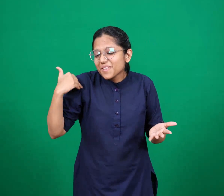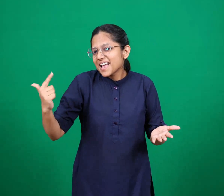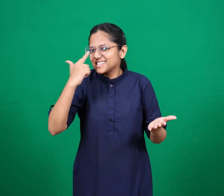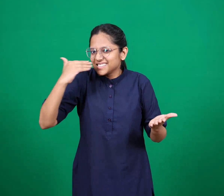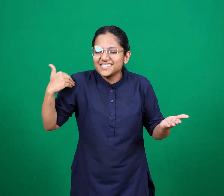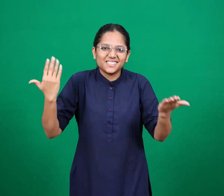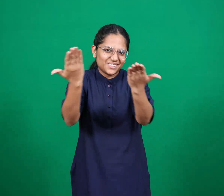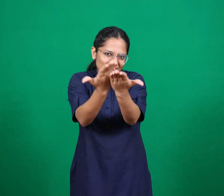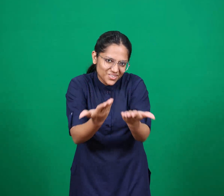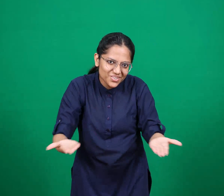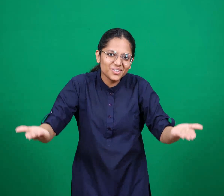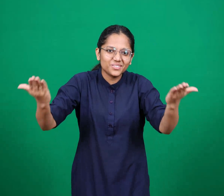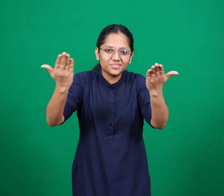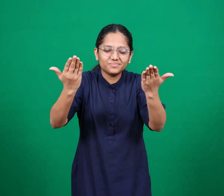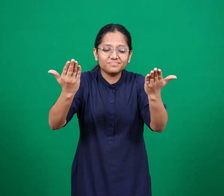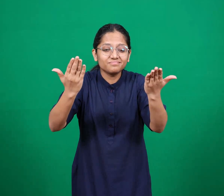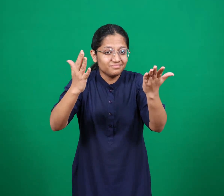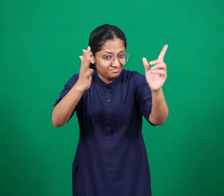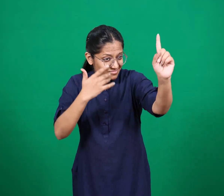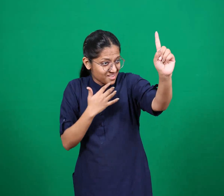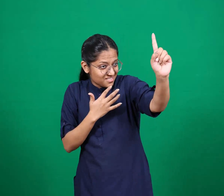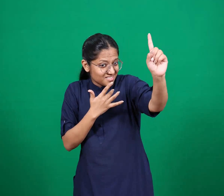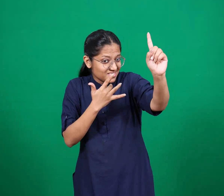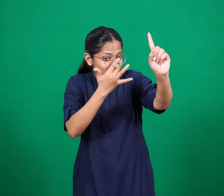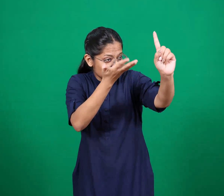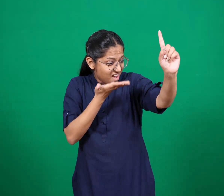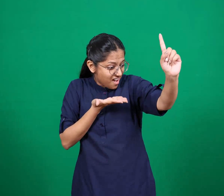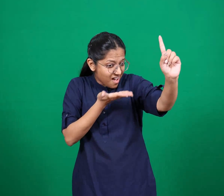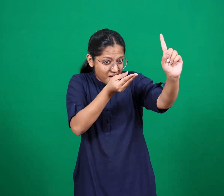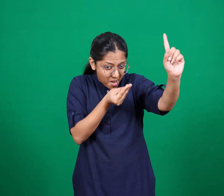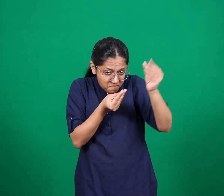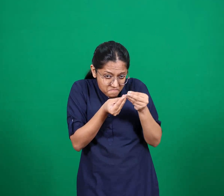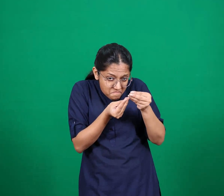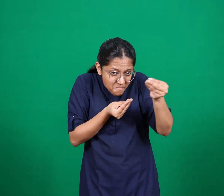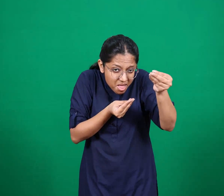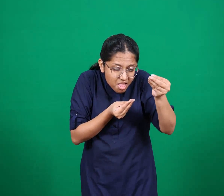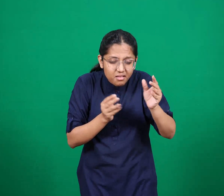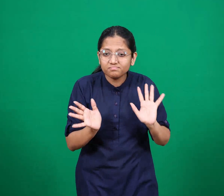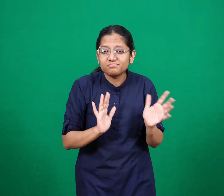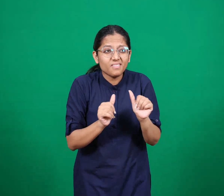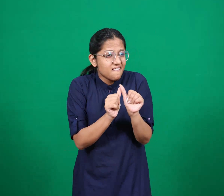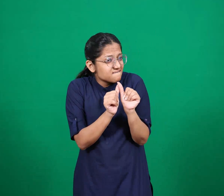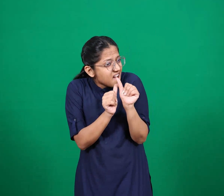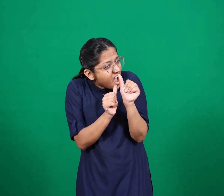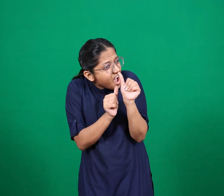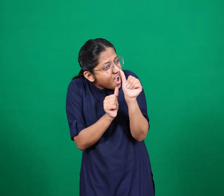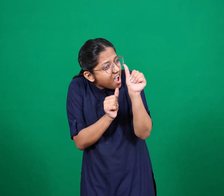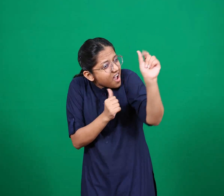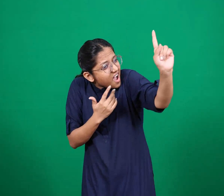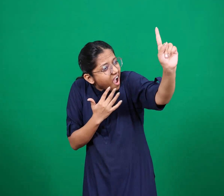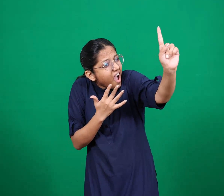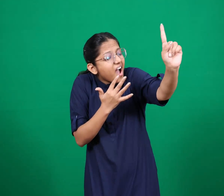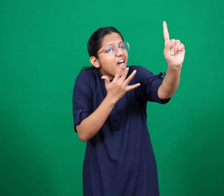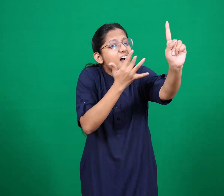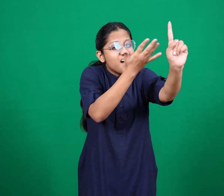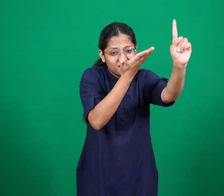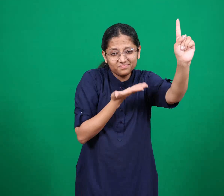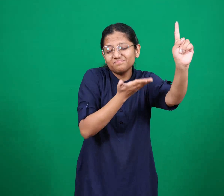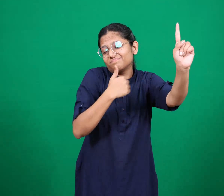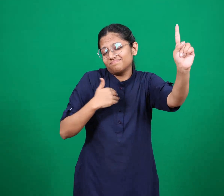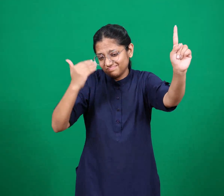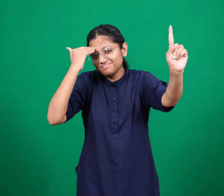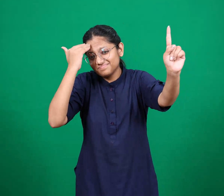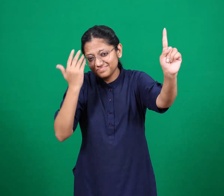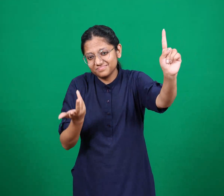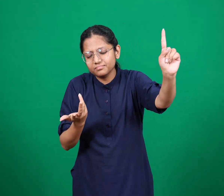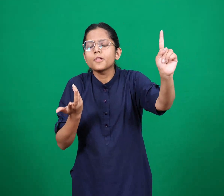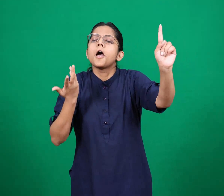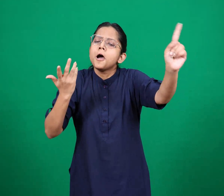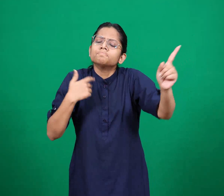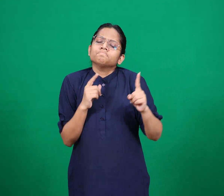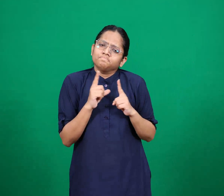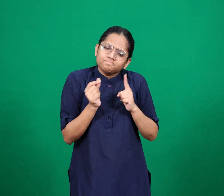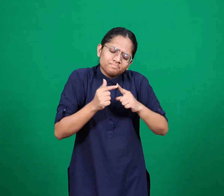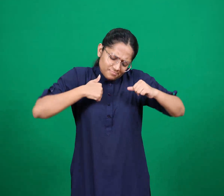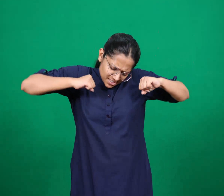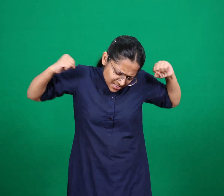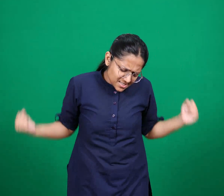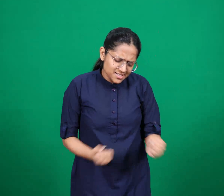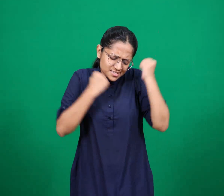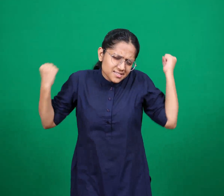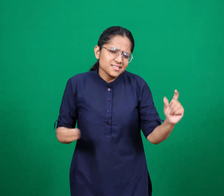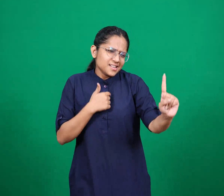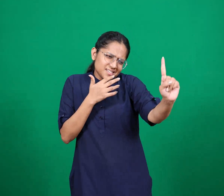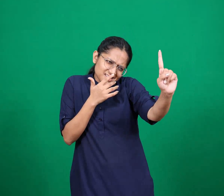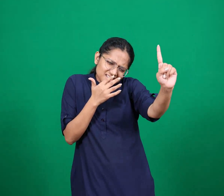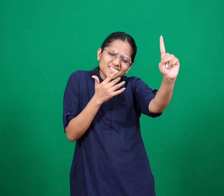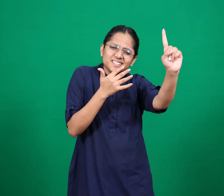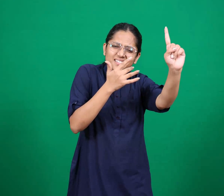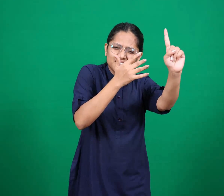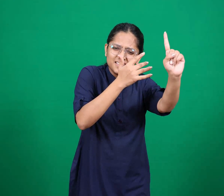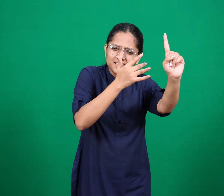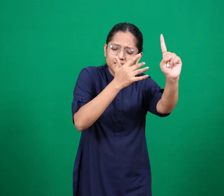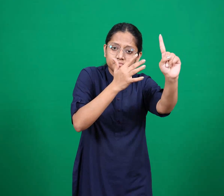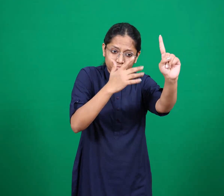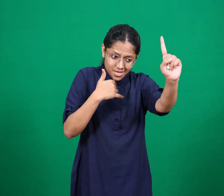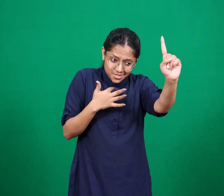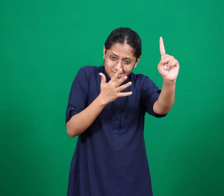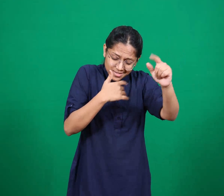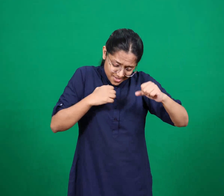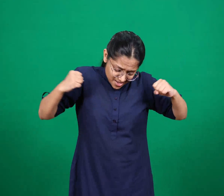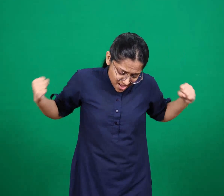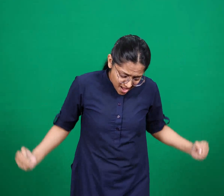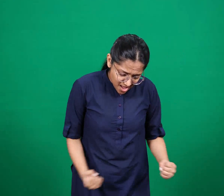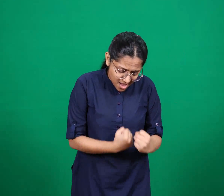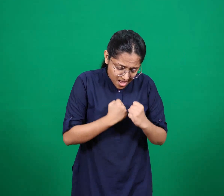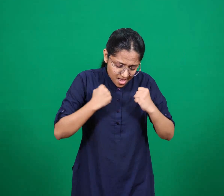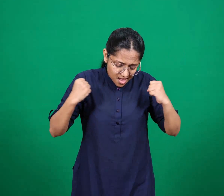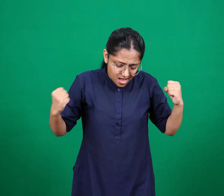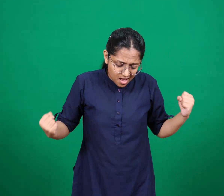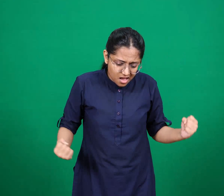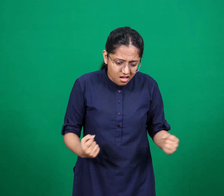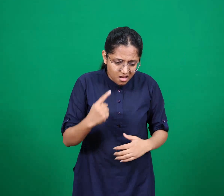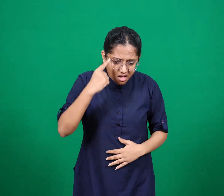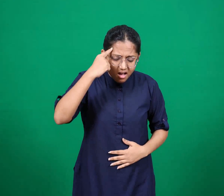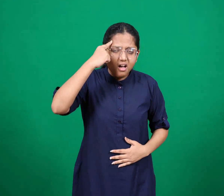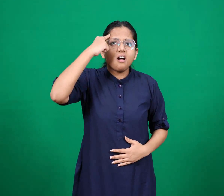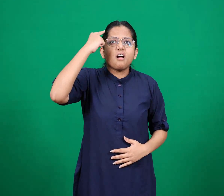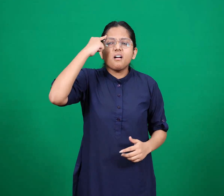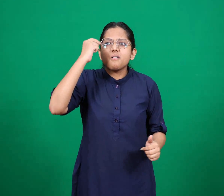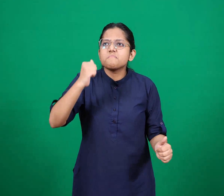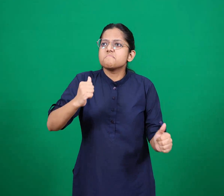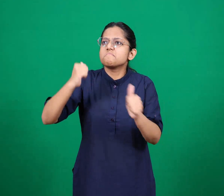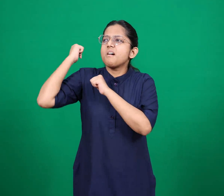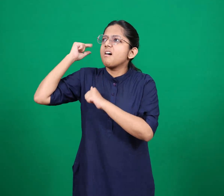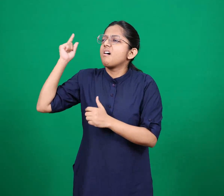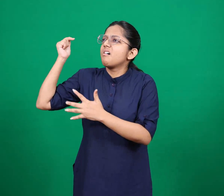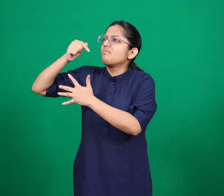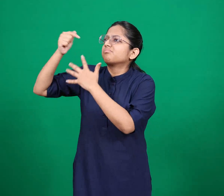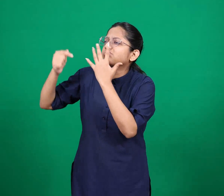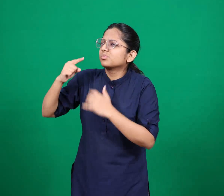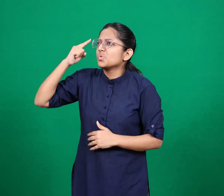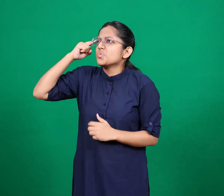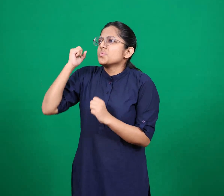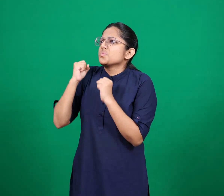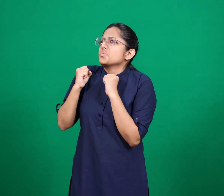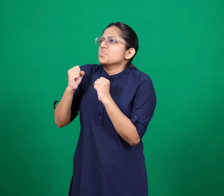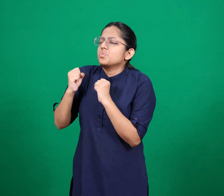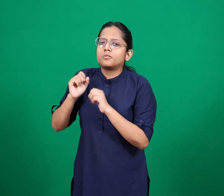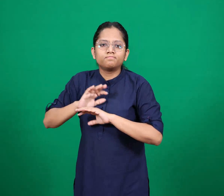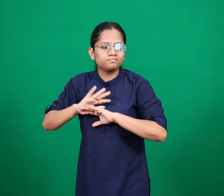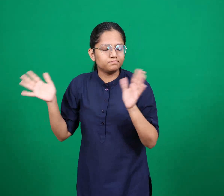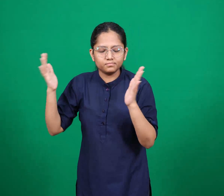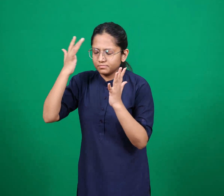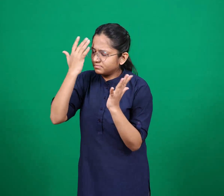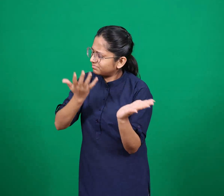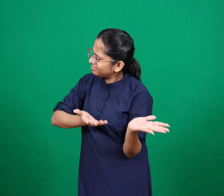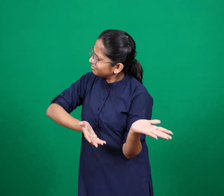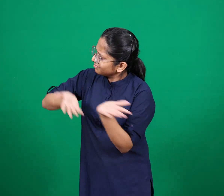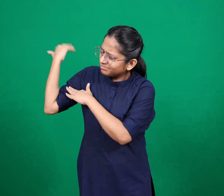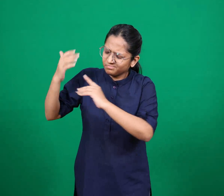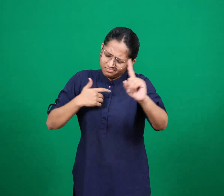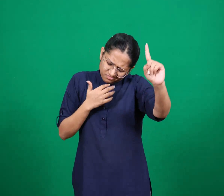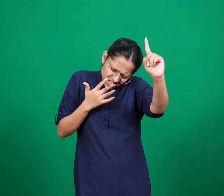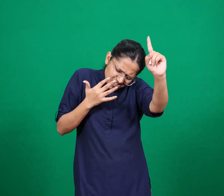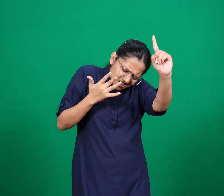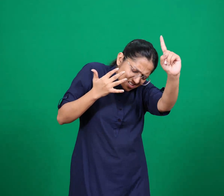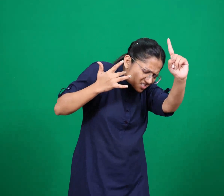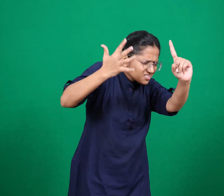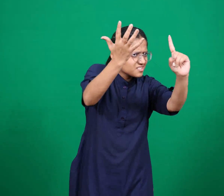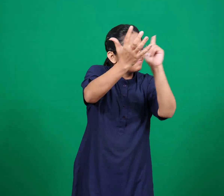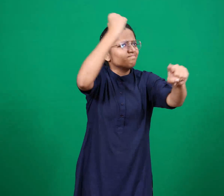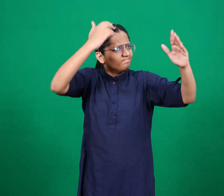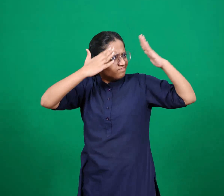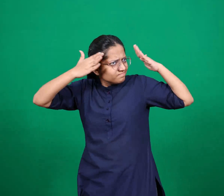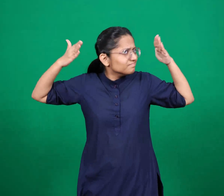Brothers, I do not consider myself yet to have taken hold of it.